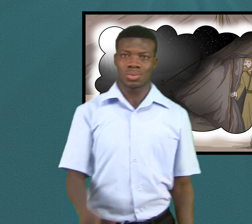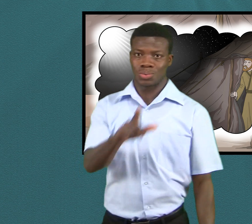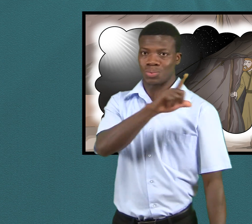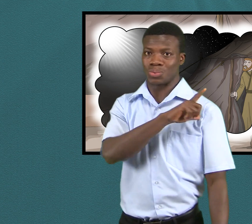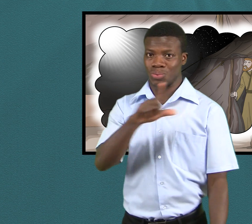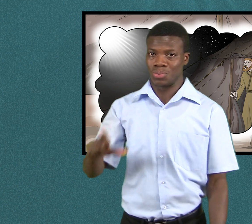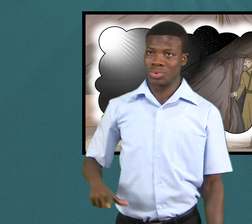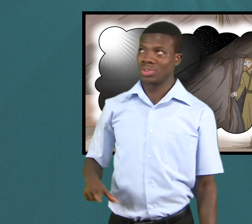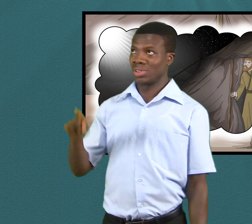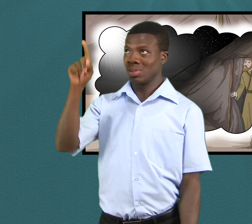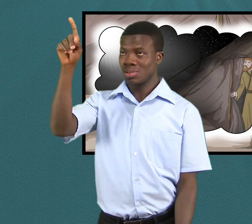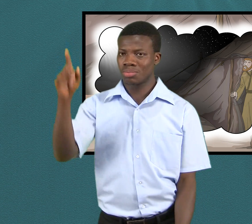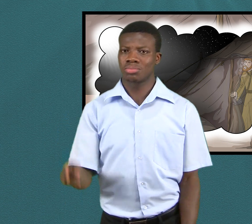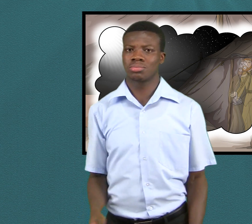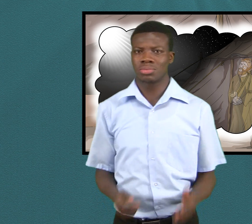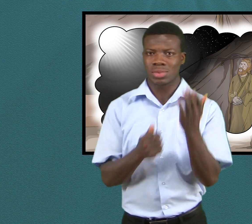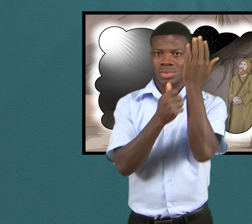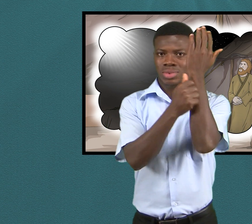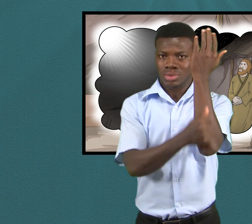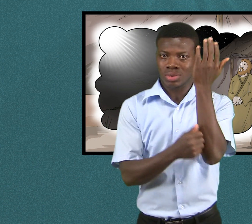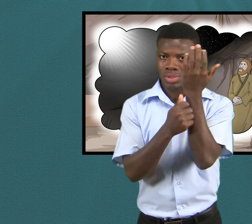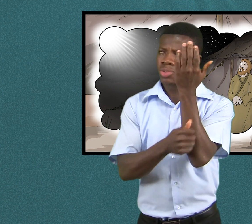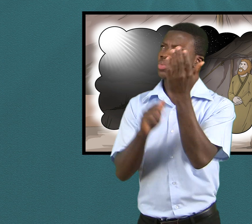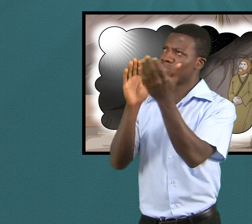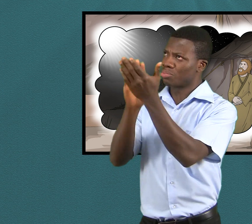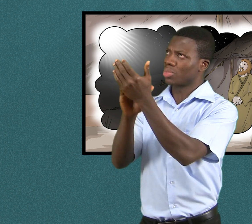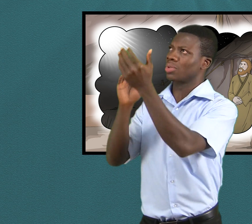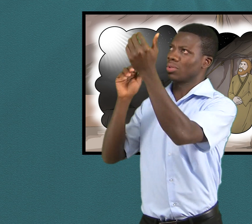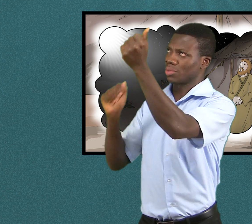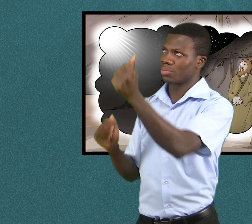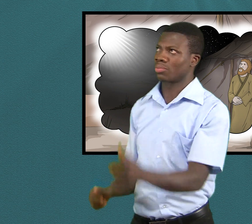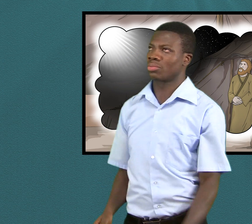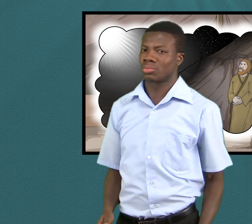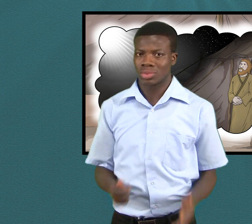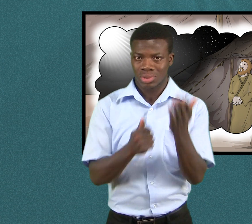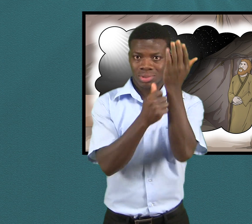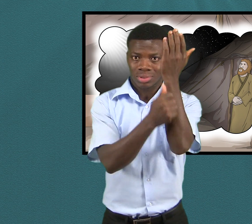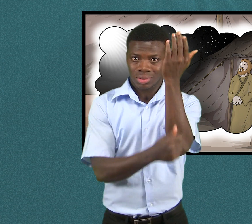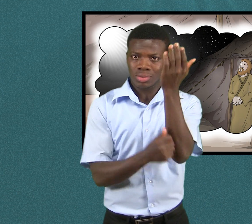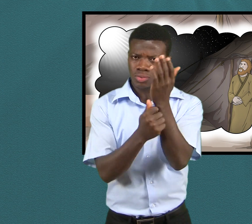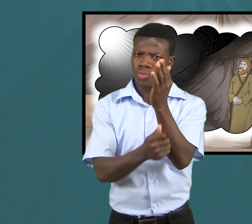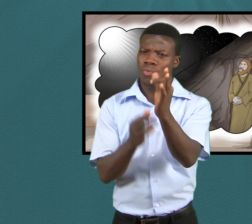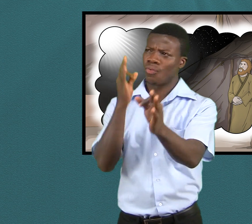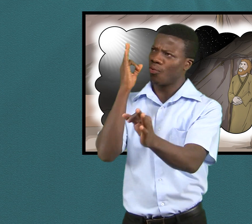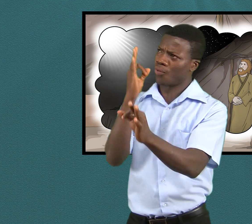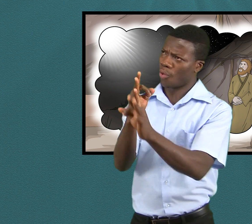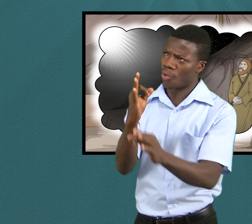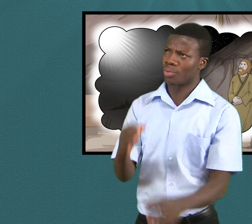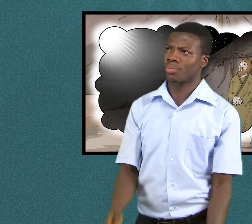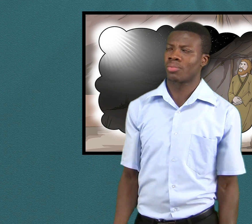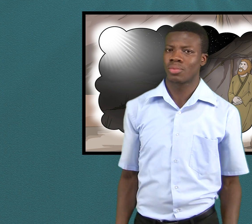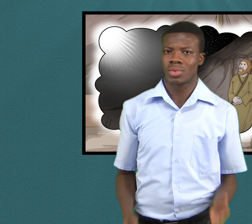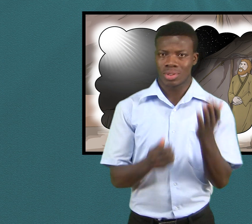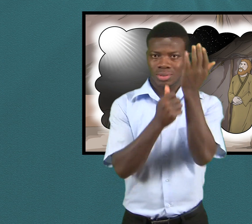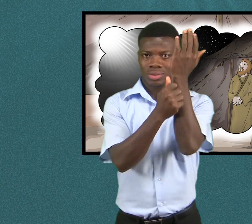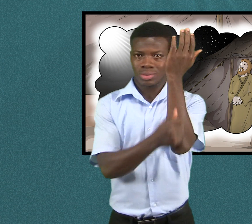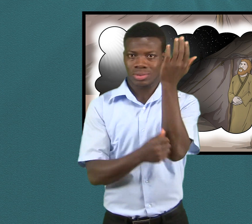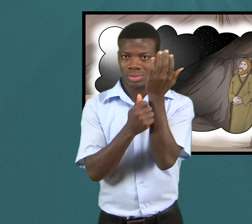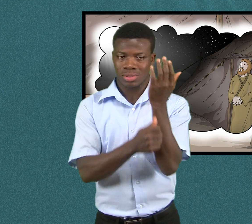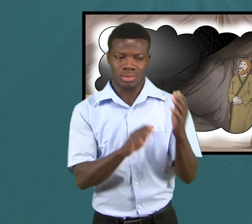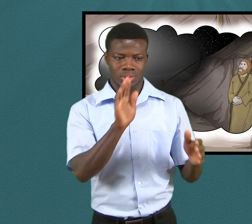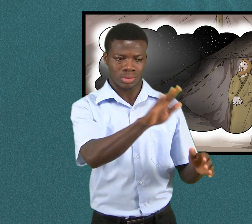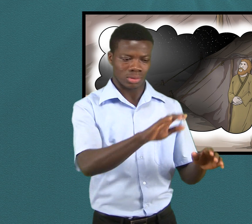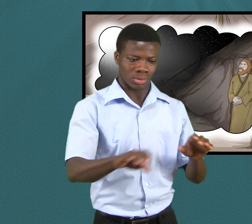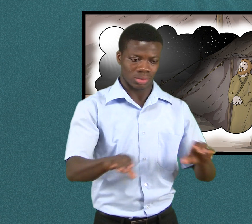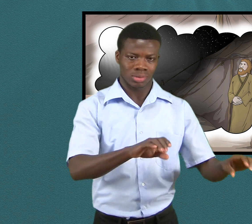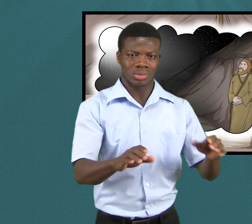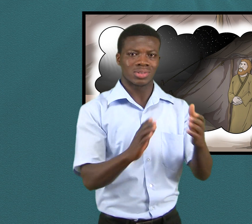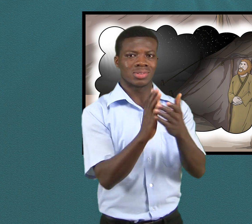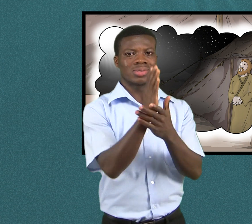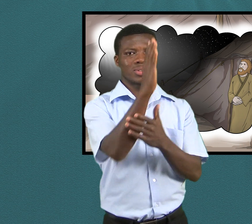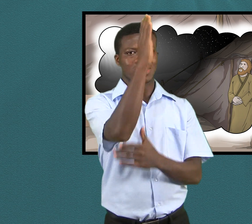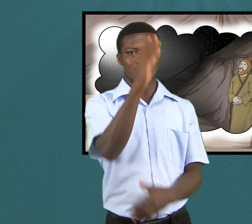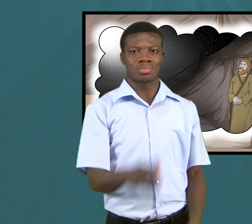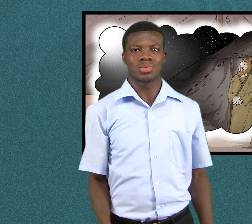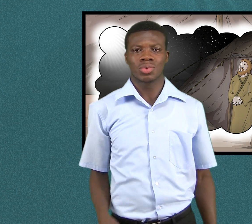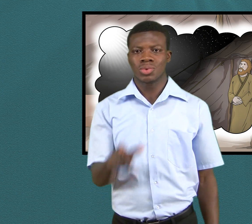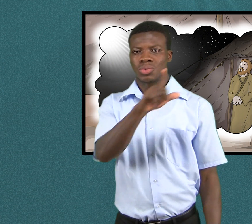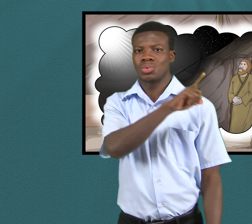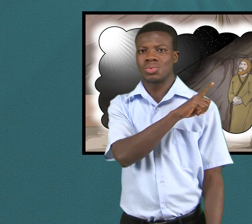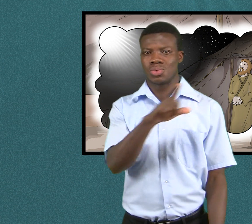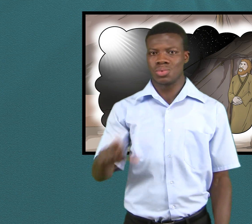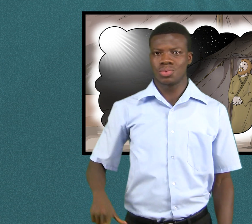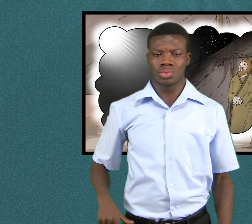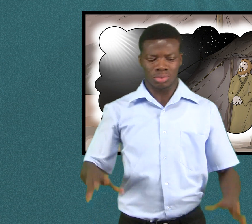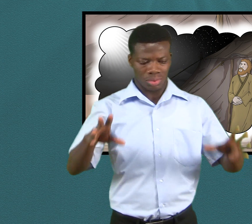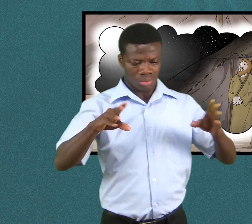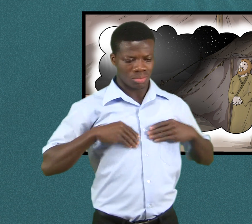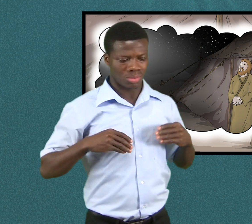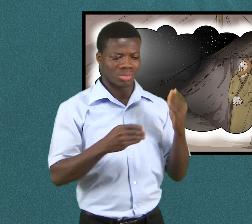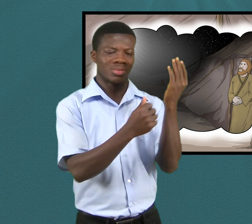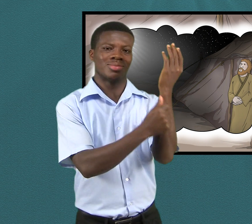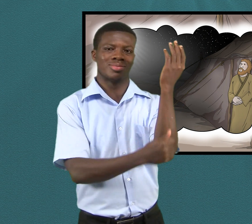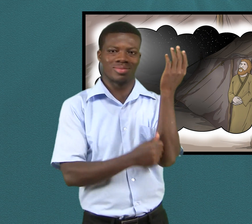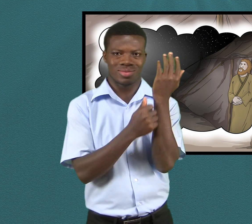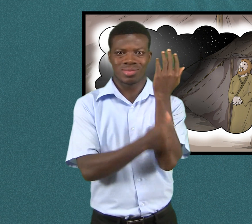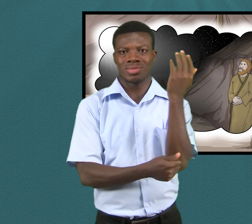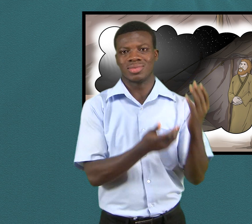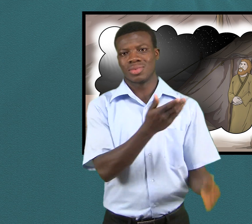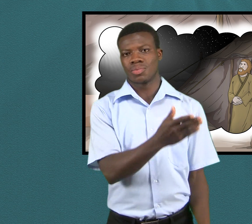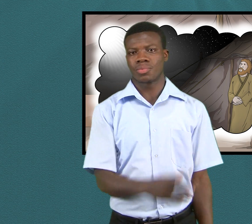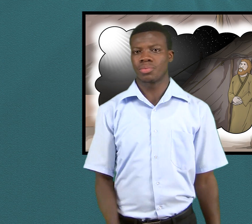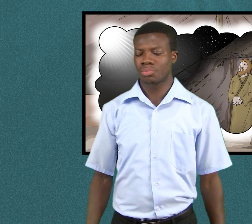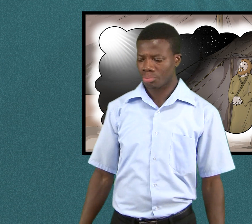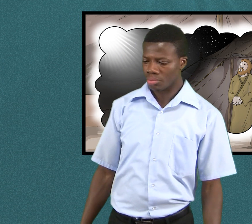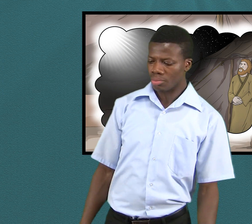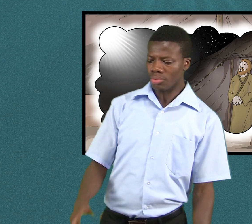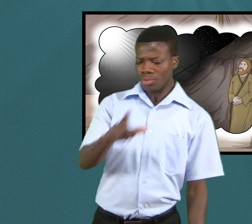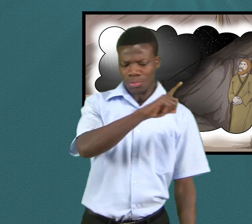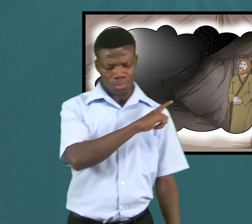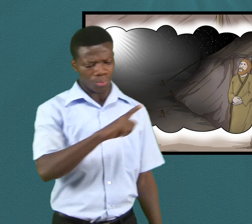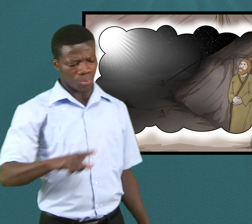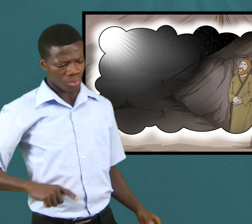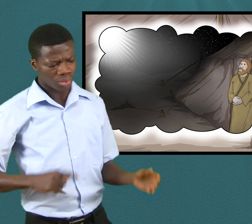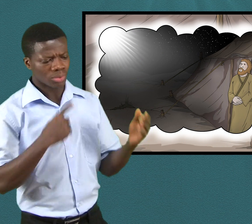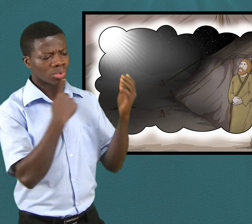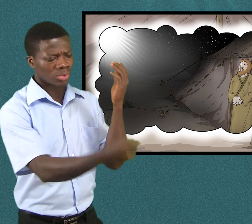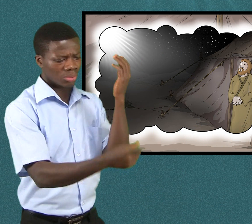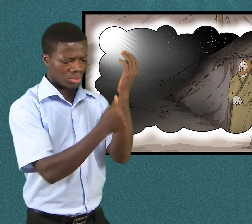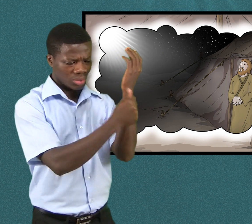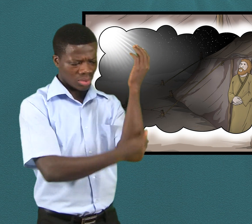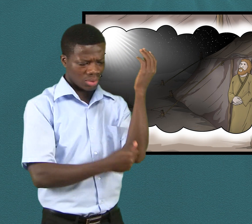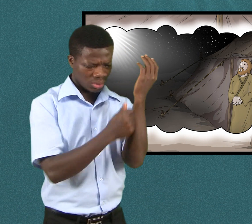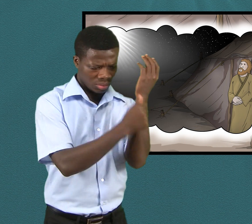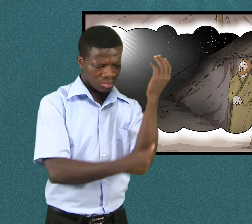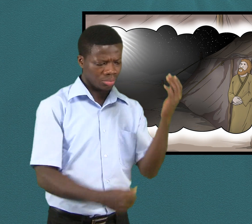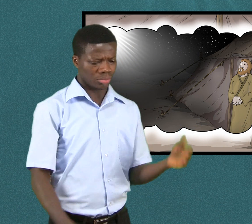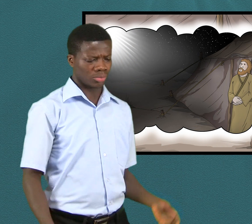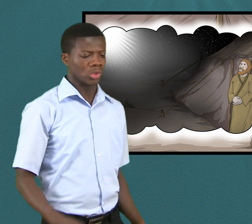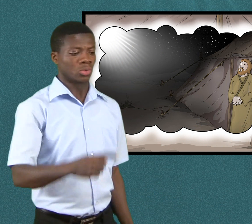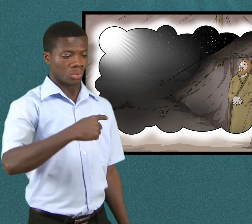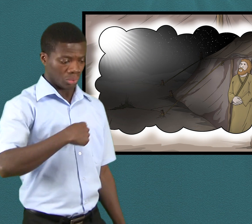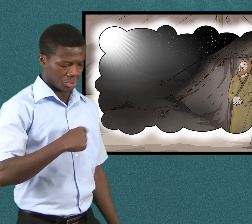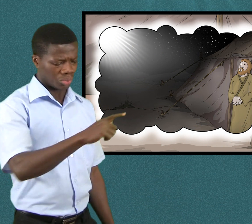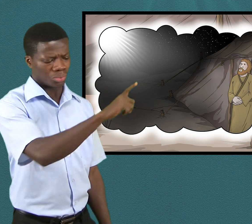Abram believed the LORD, and it was credited to him as righteousness.